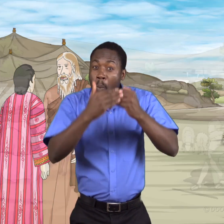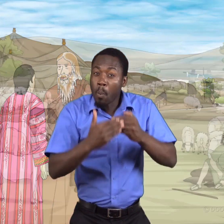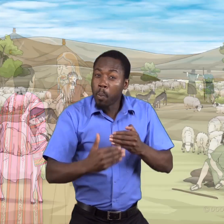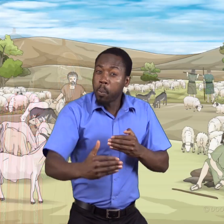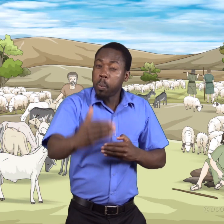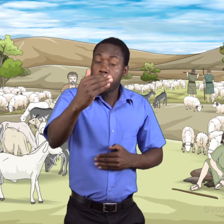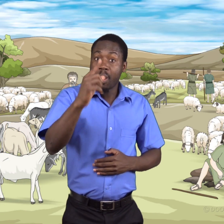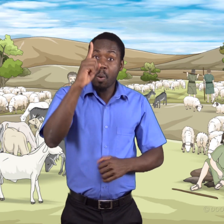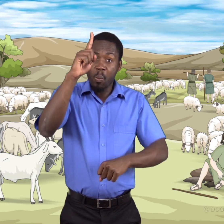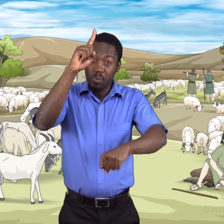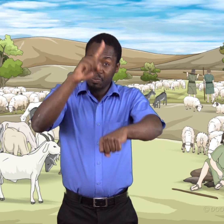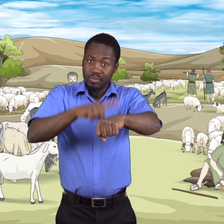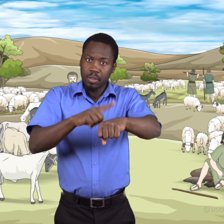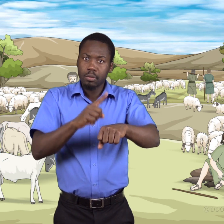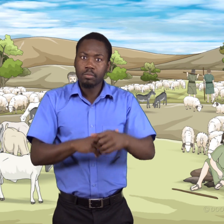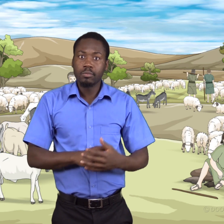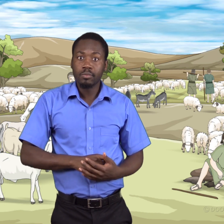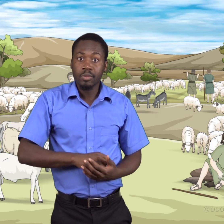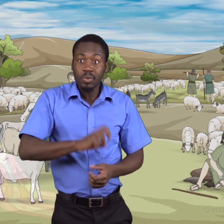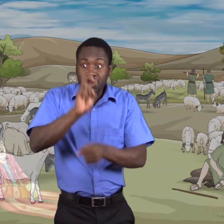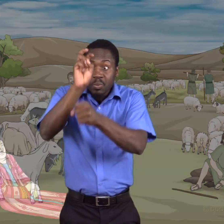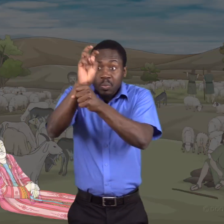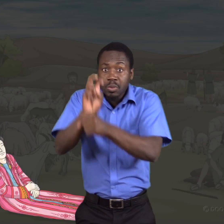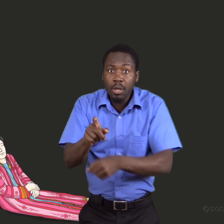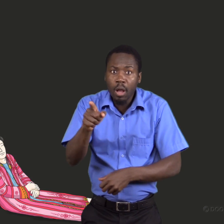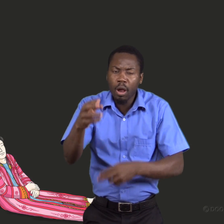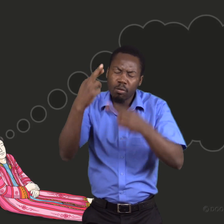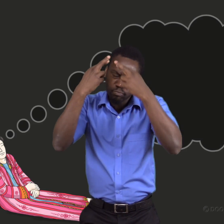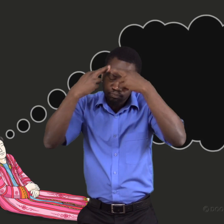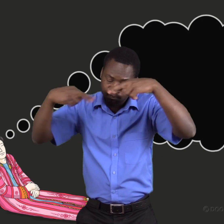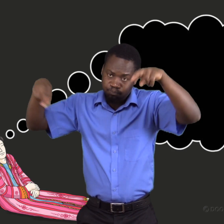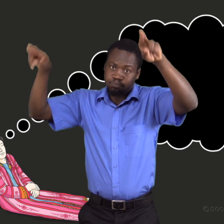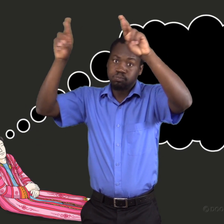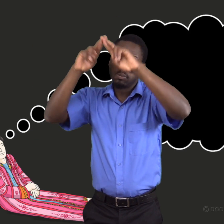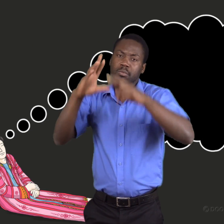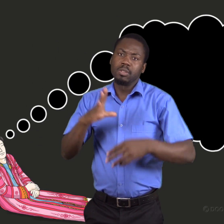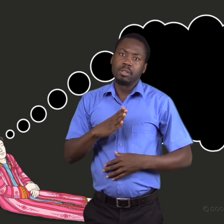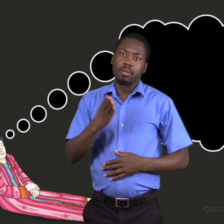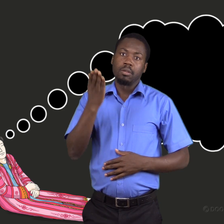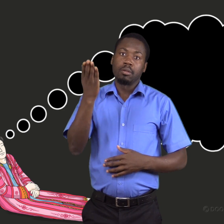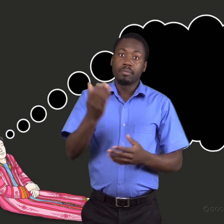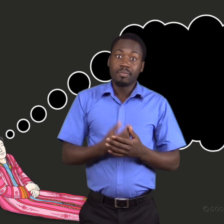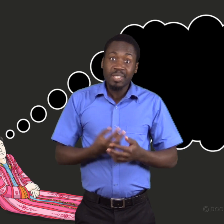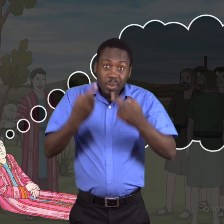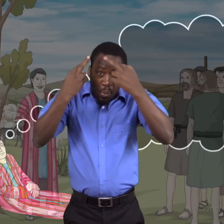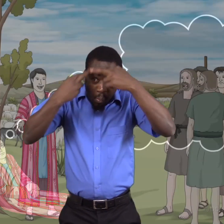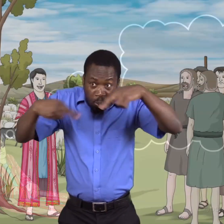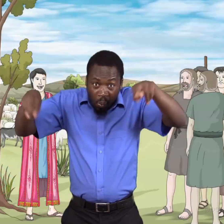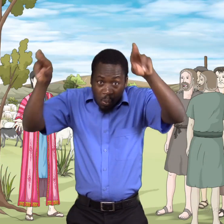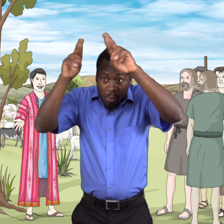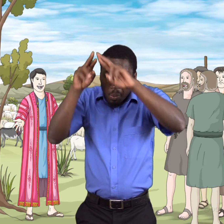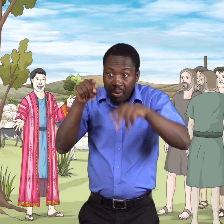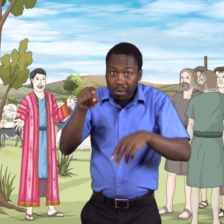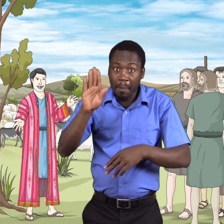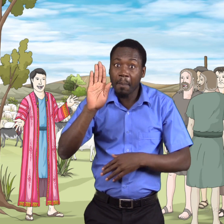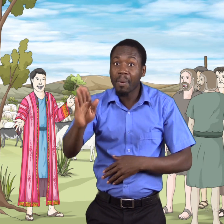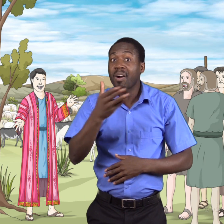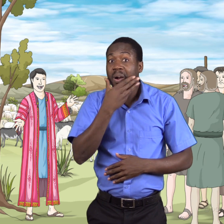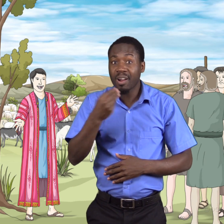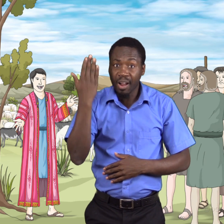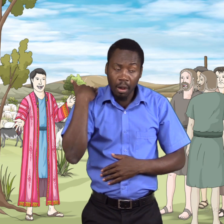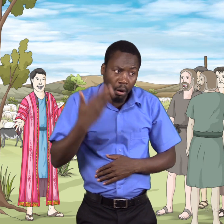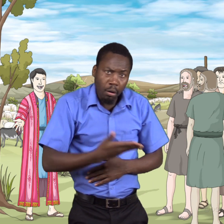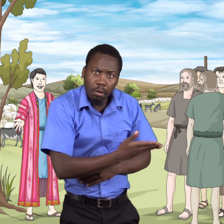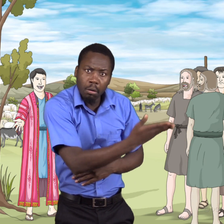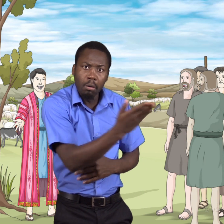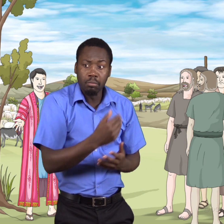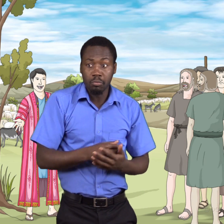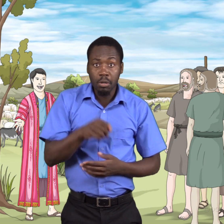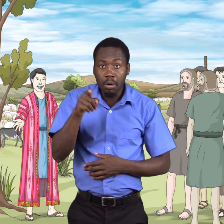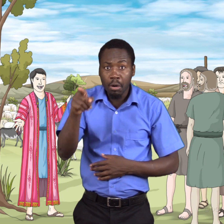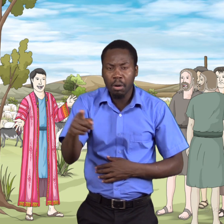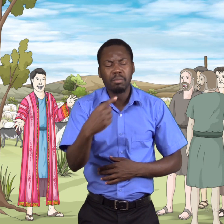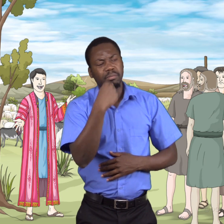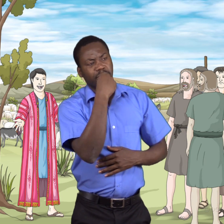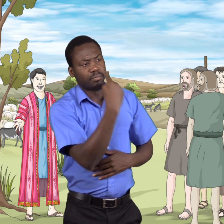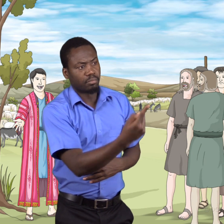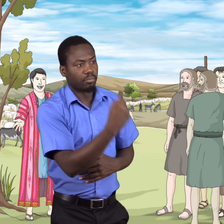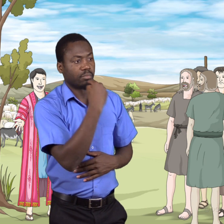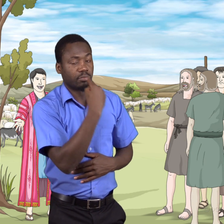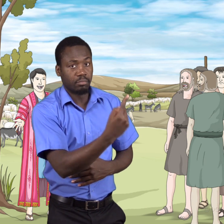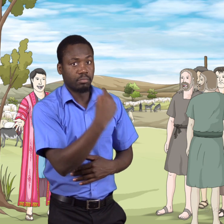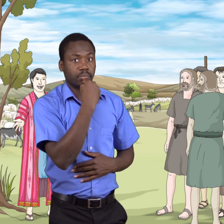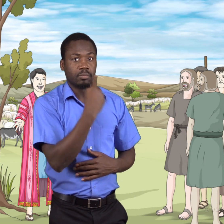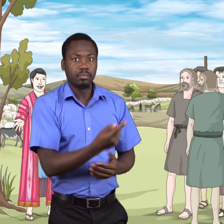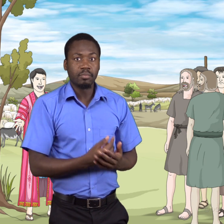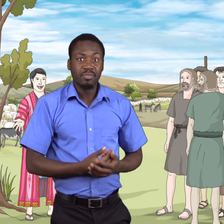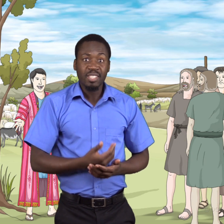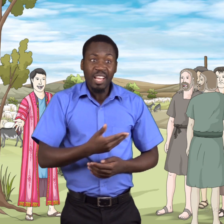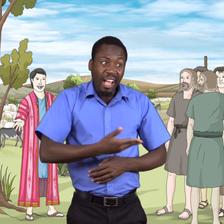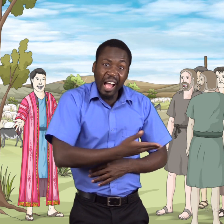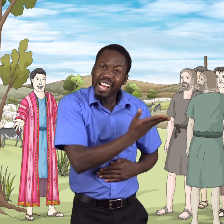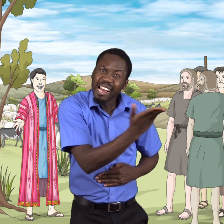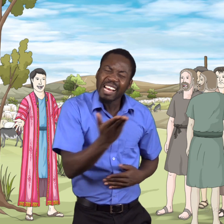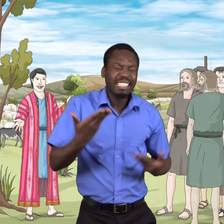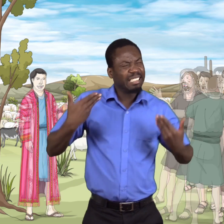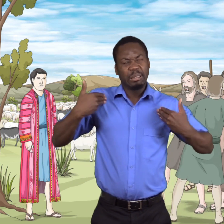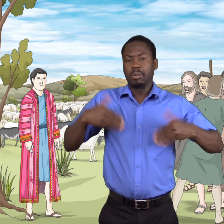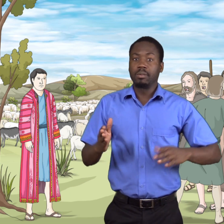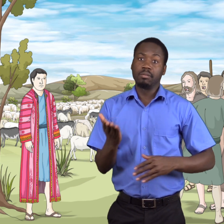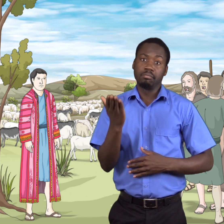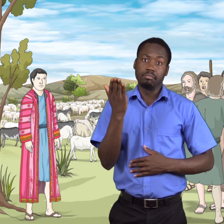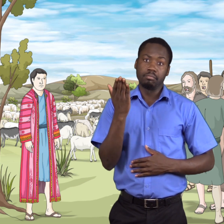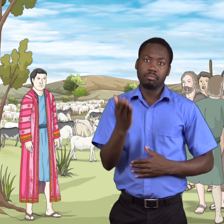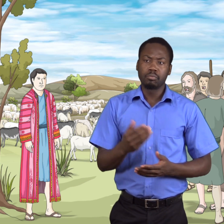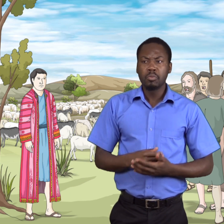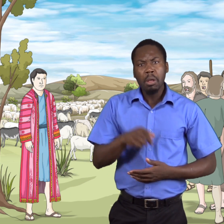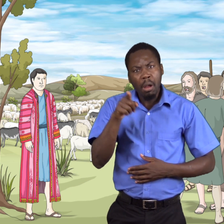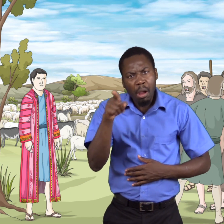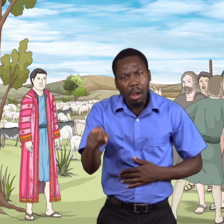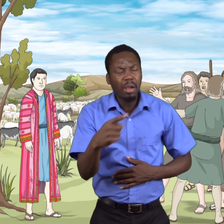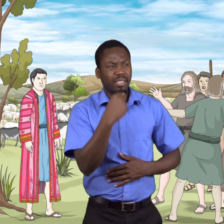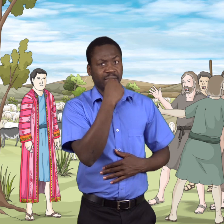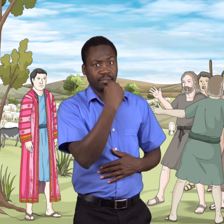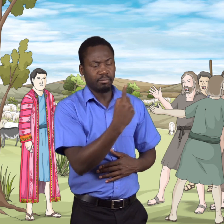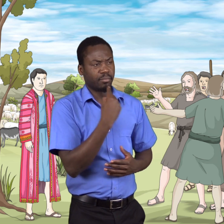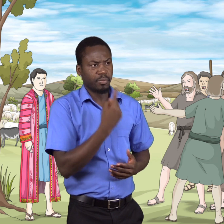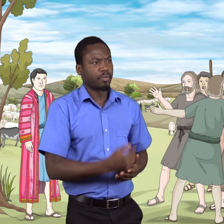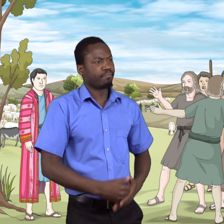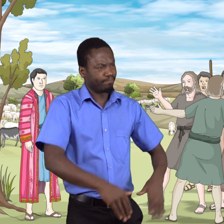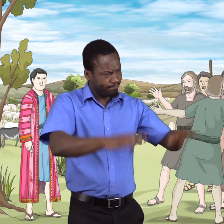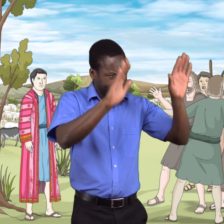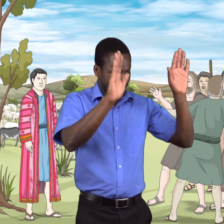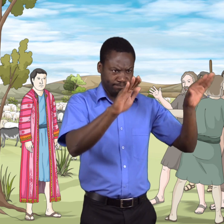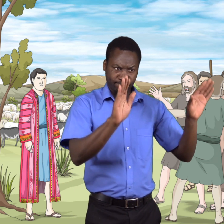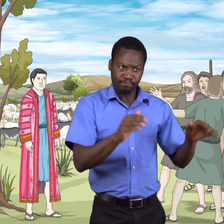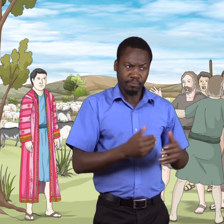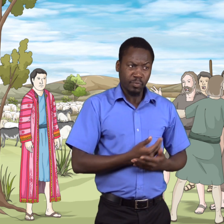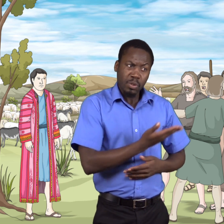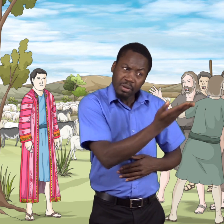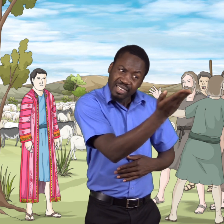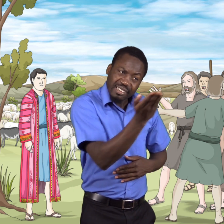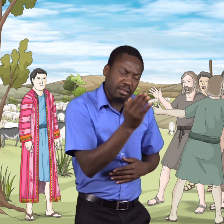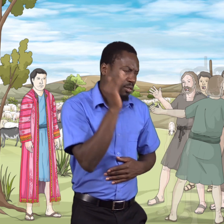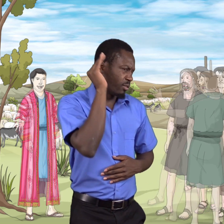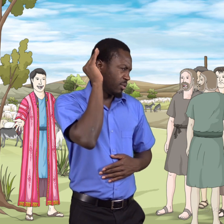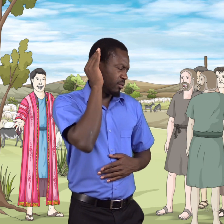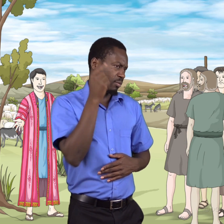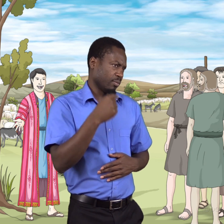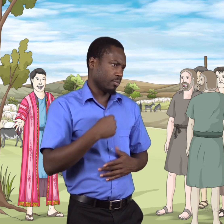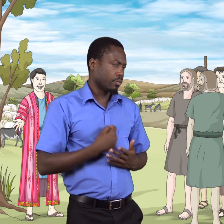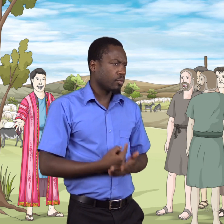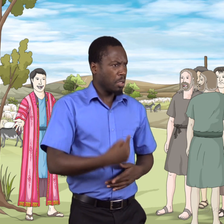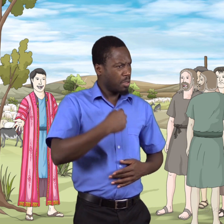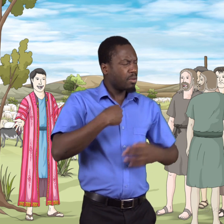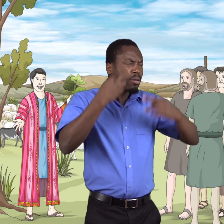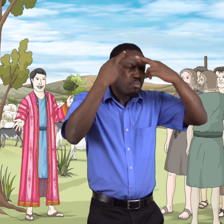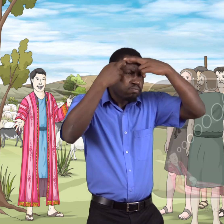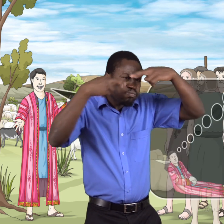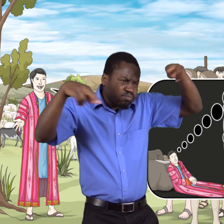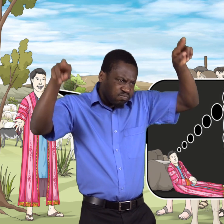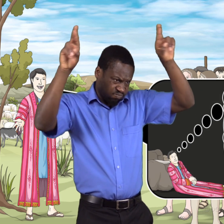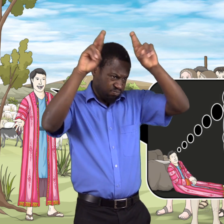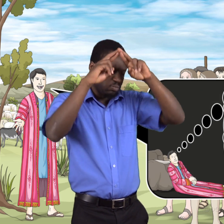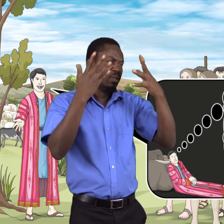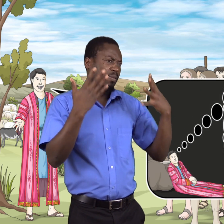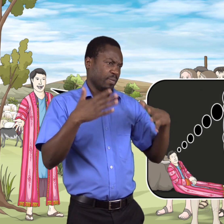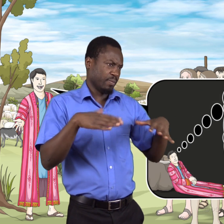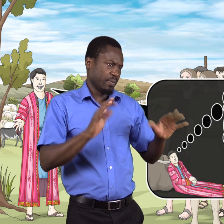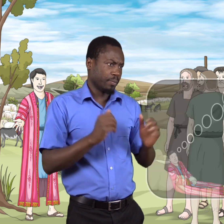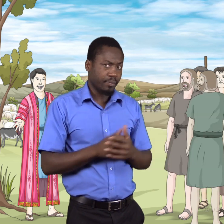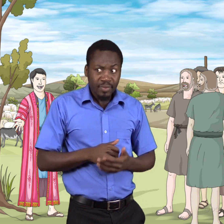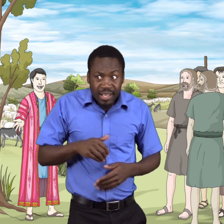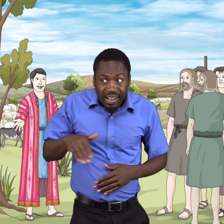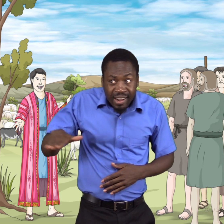Then Joseph had a dream, and when he told it to his brothers, they hated him even more.